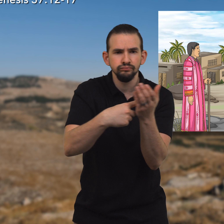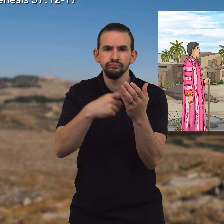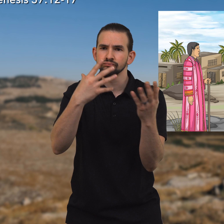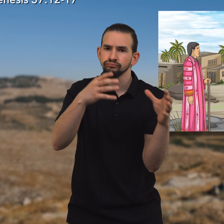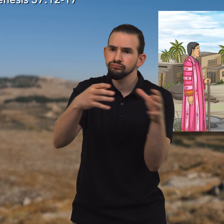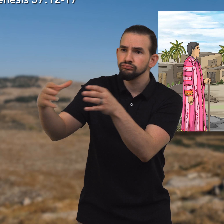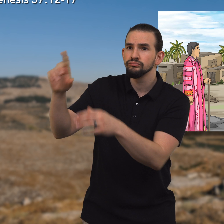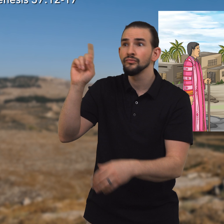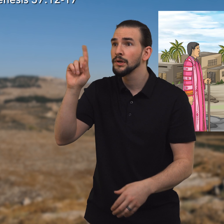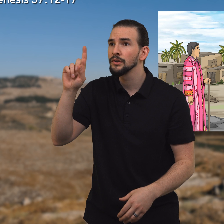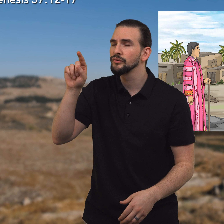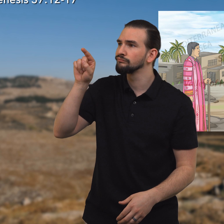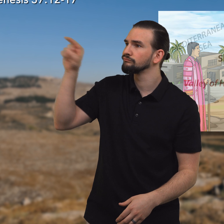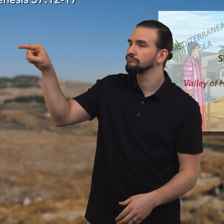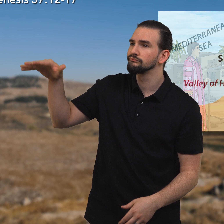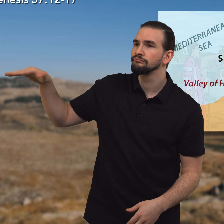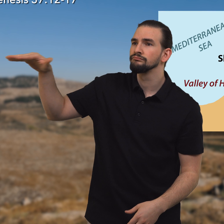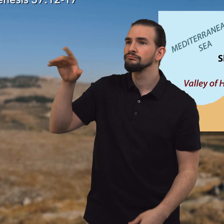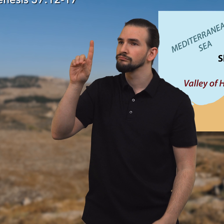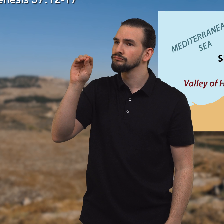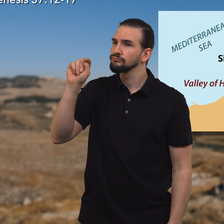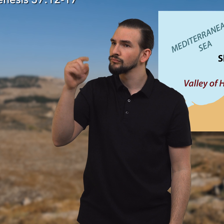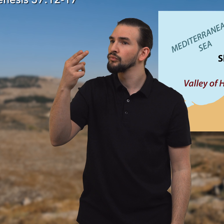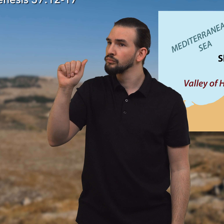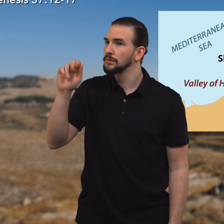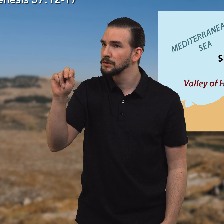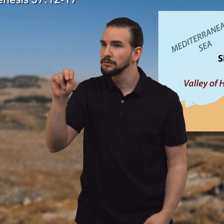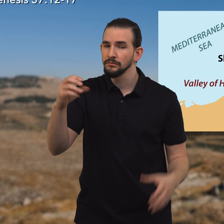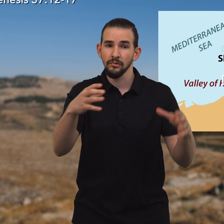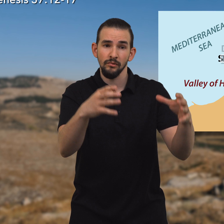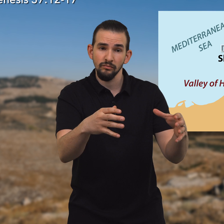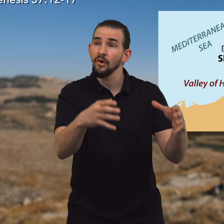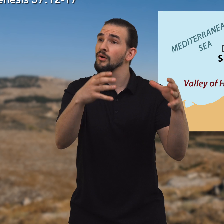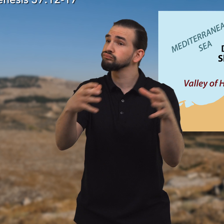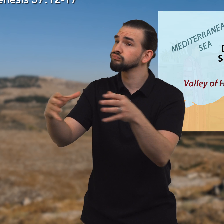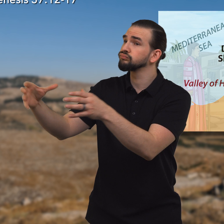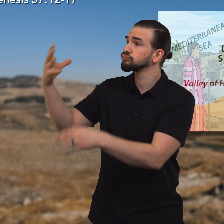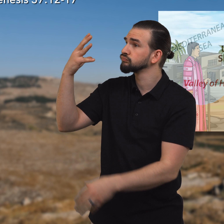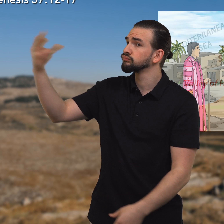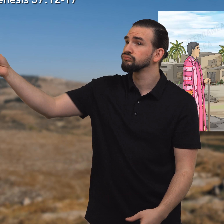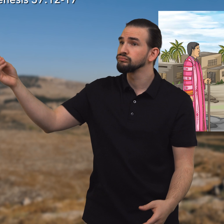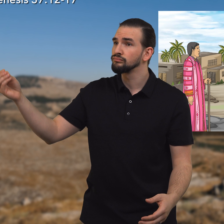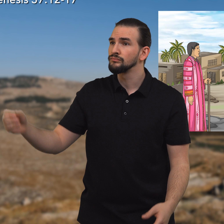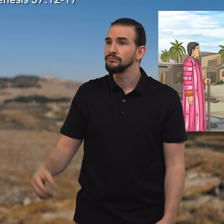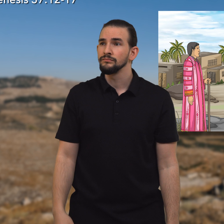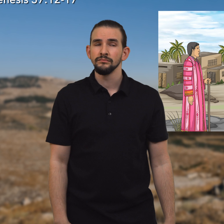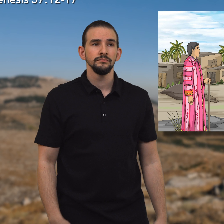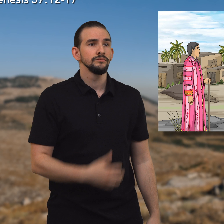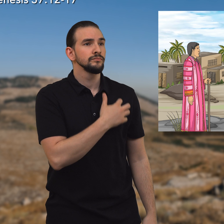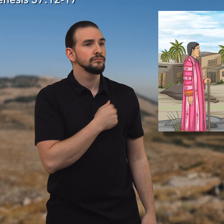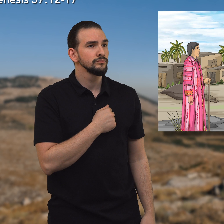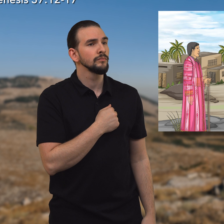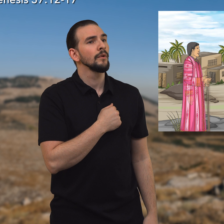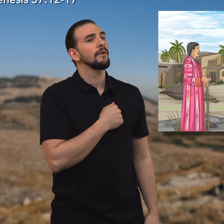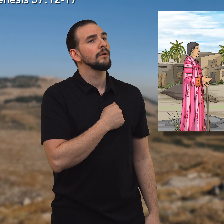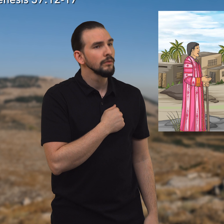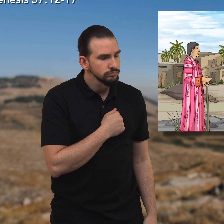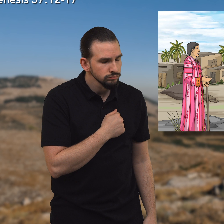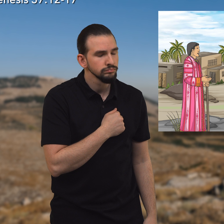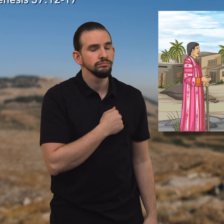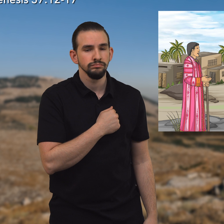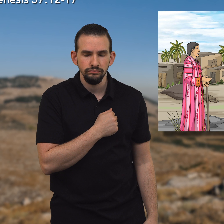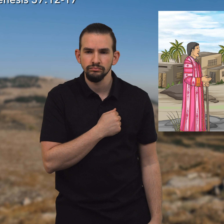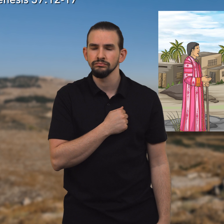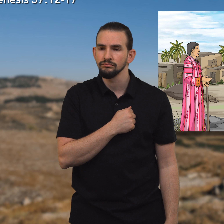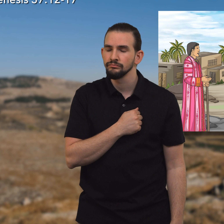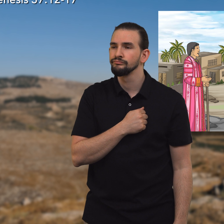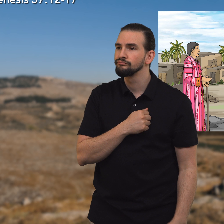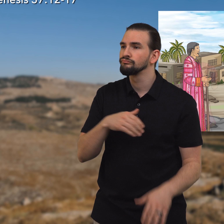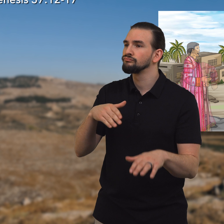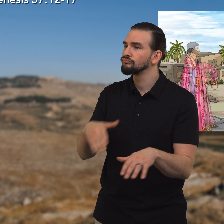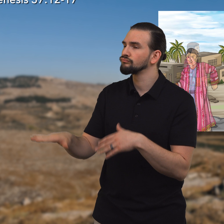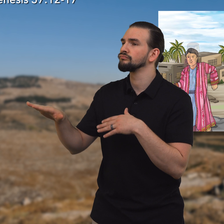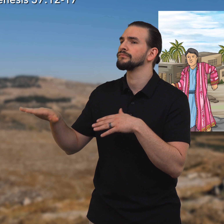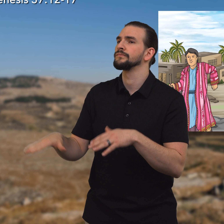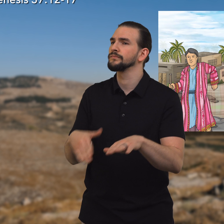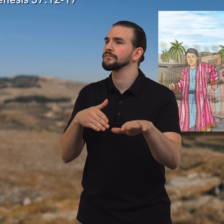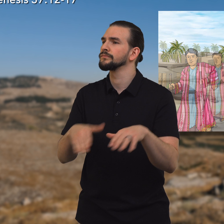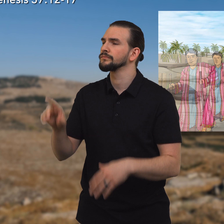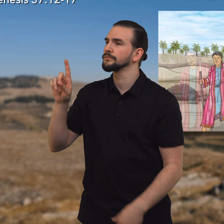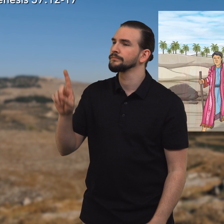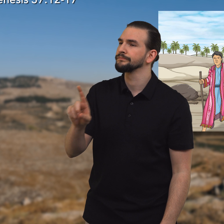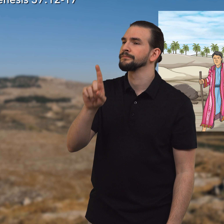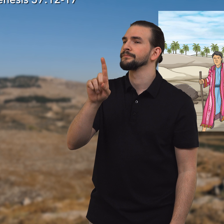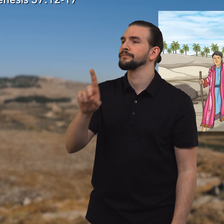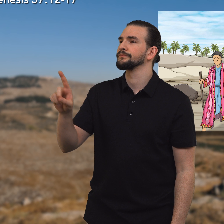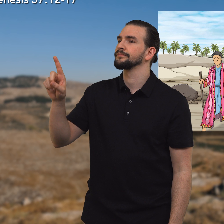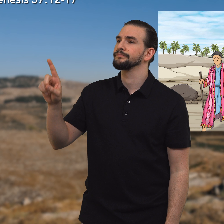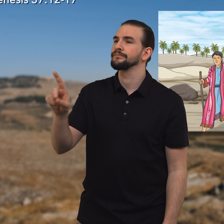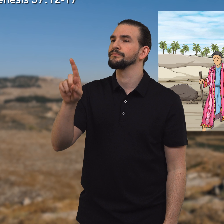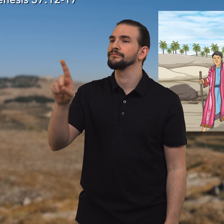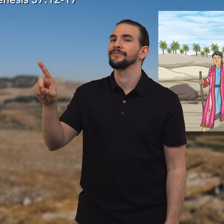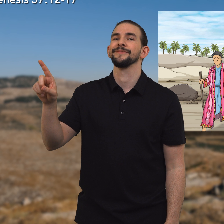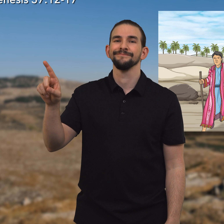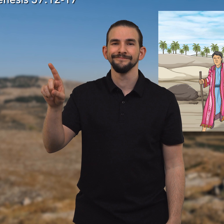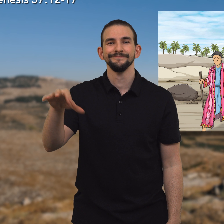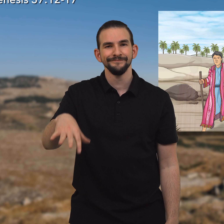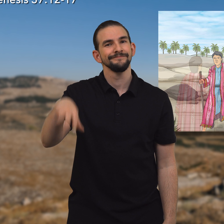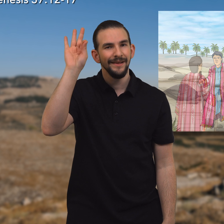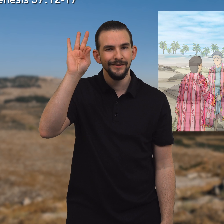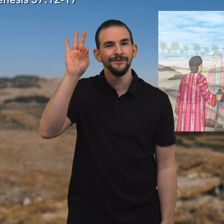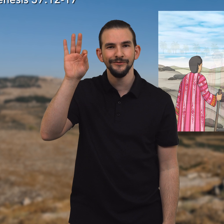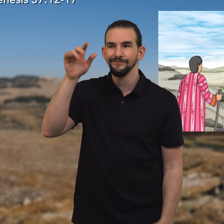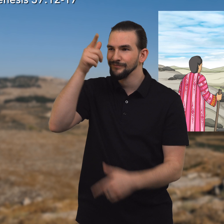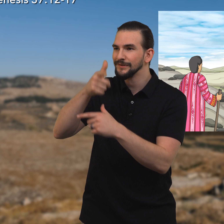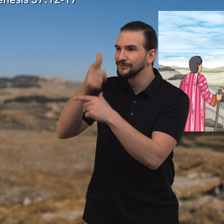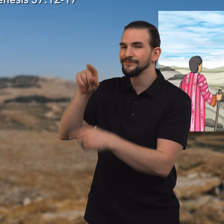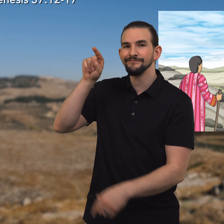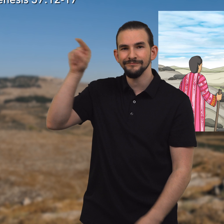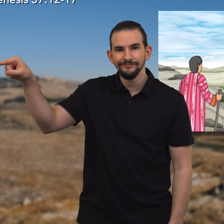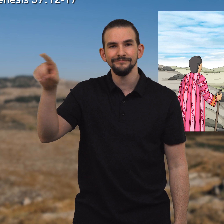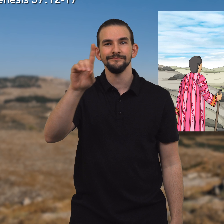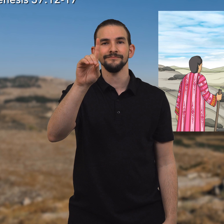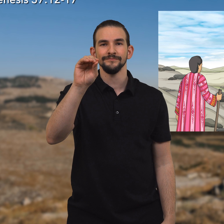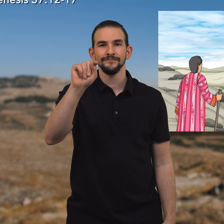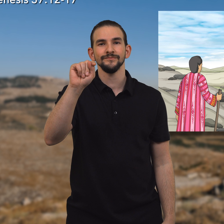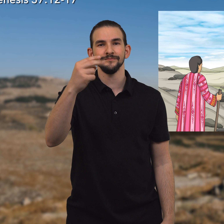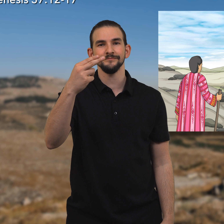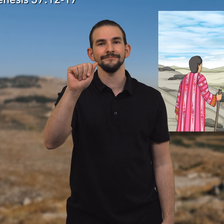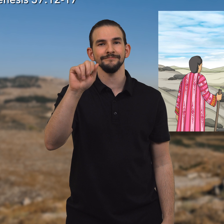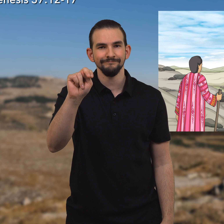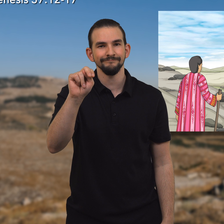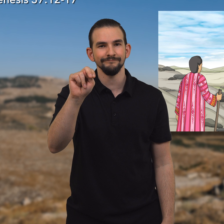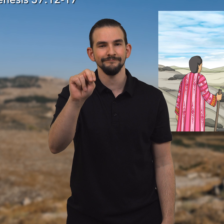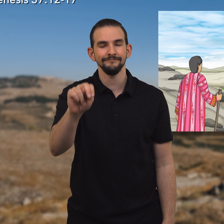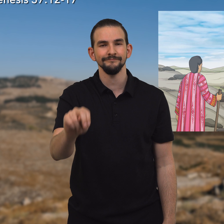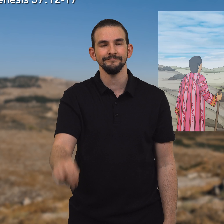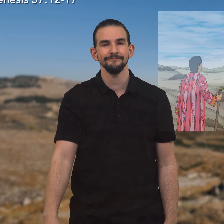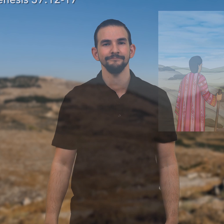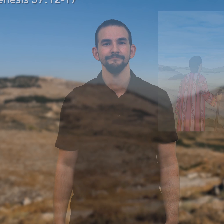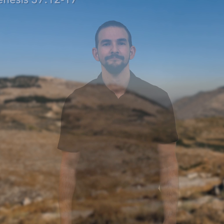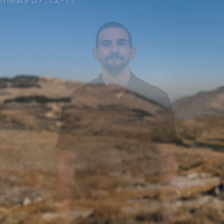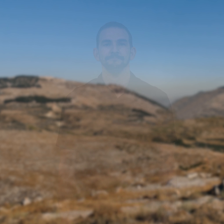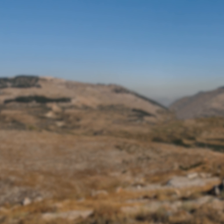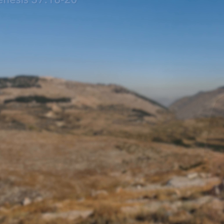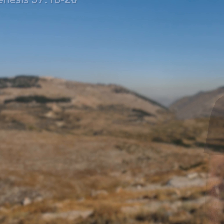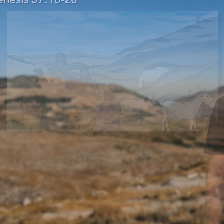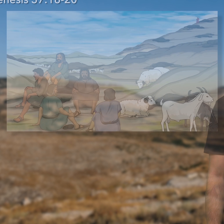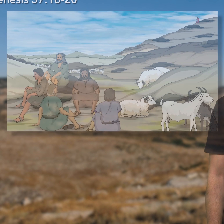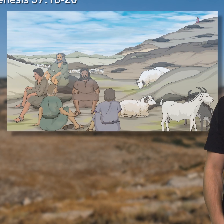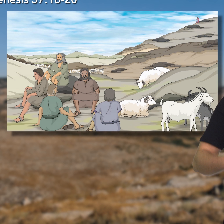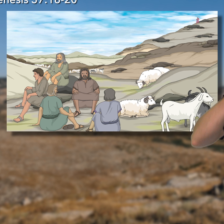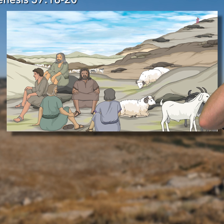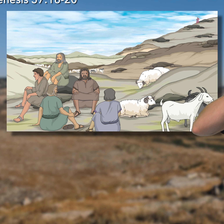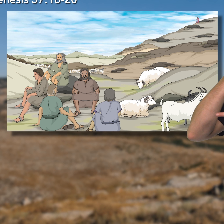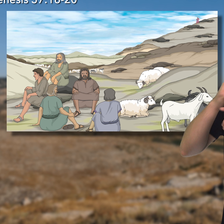“I heard them say, ‘Let us go to Dothan.’” So Joseph set out after his brothers and found them at Dothan.